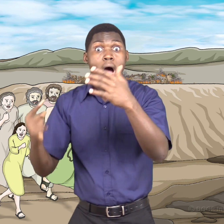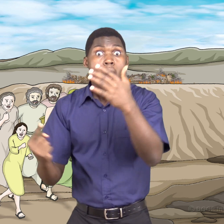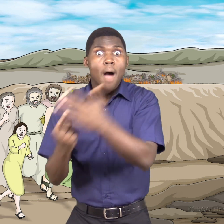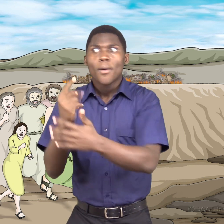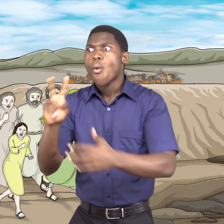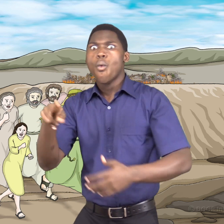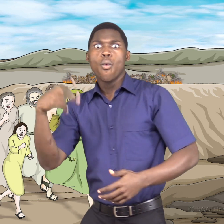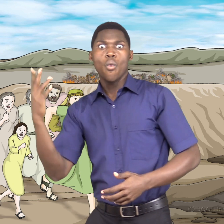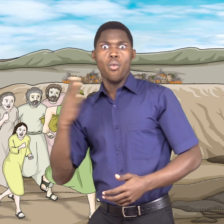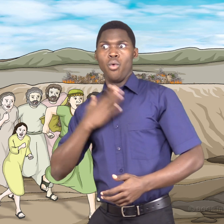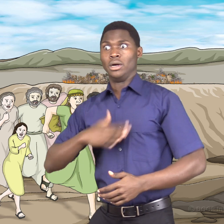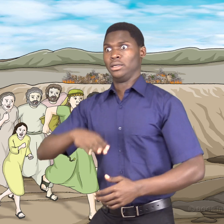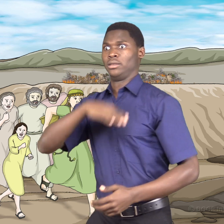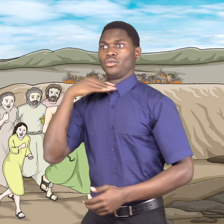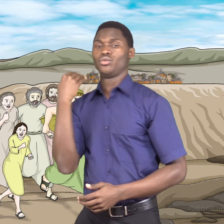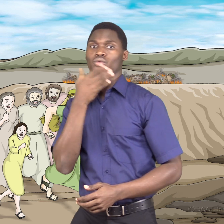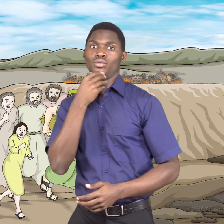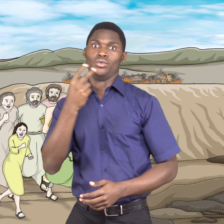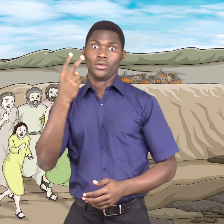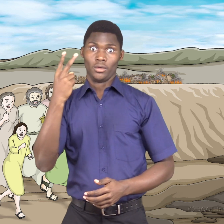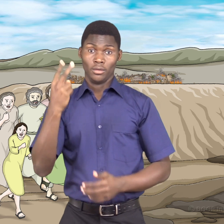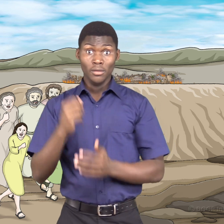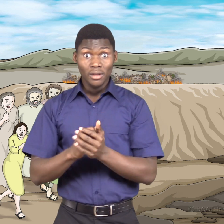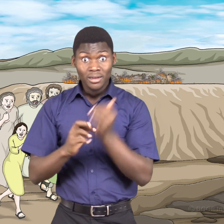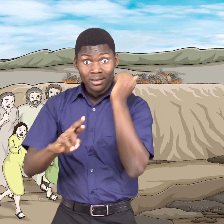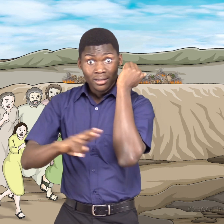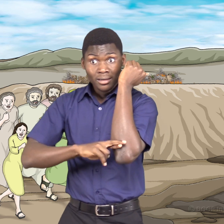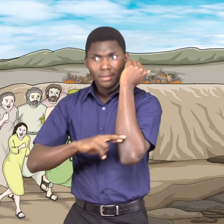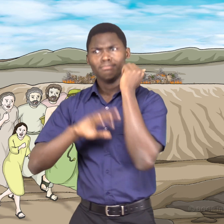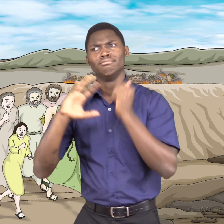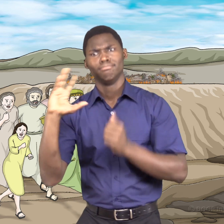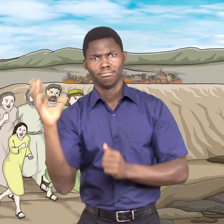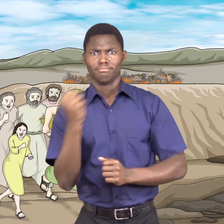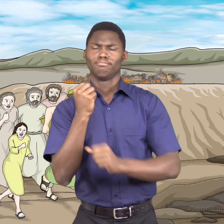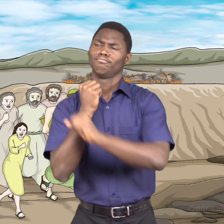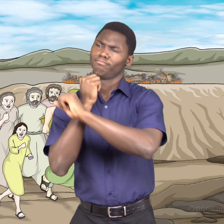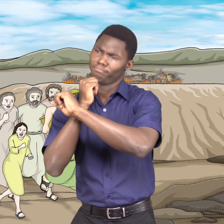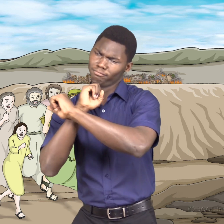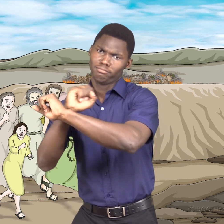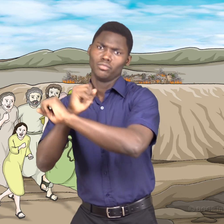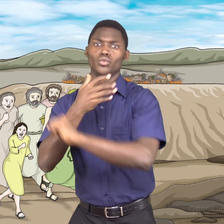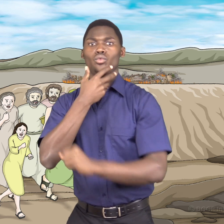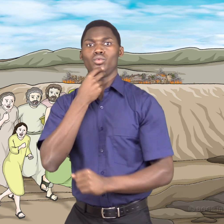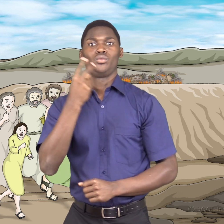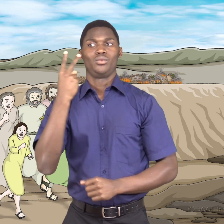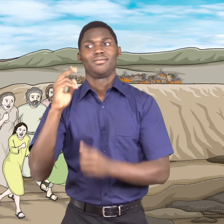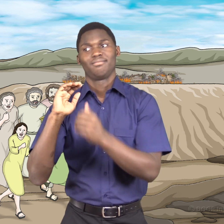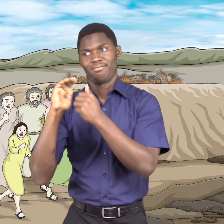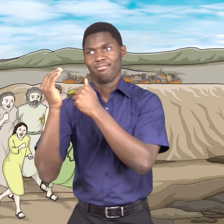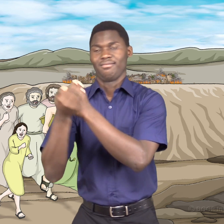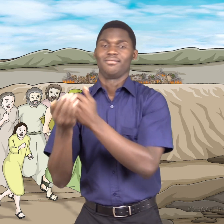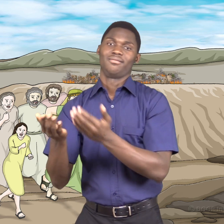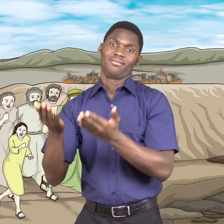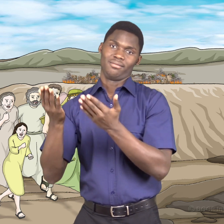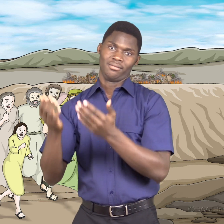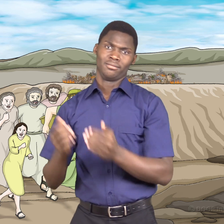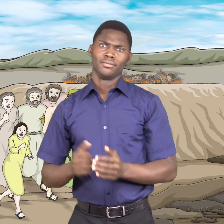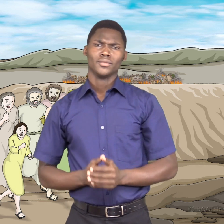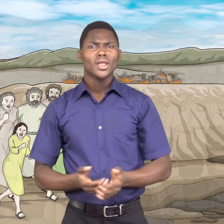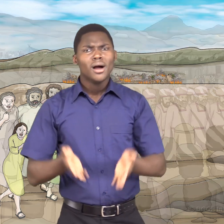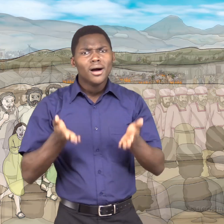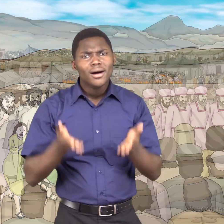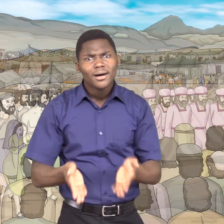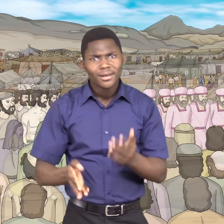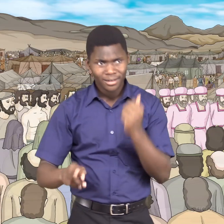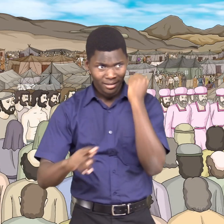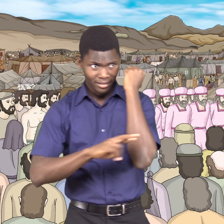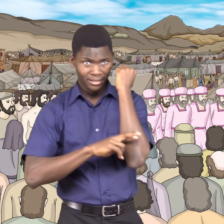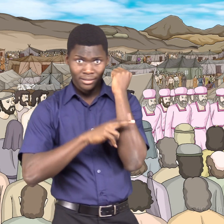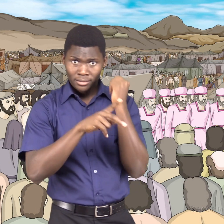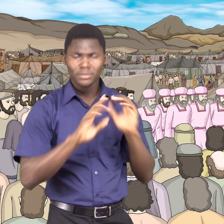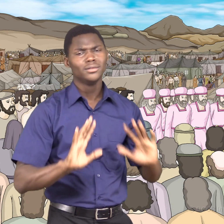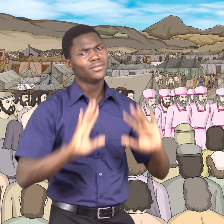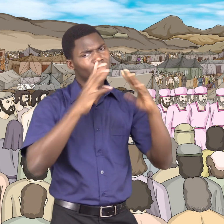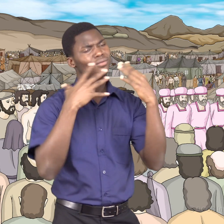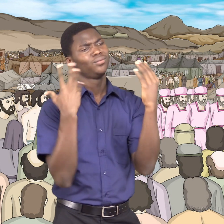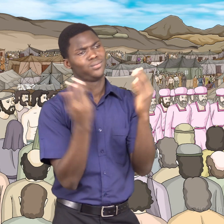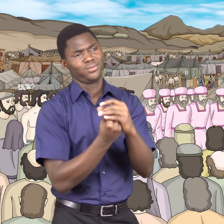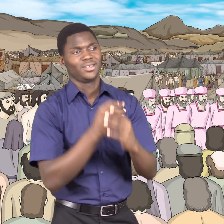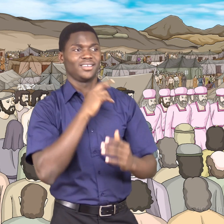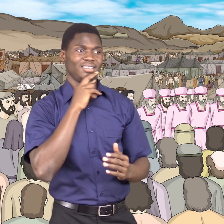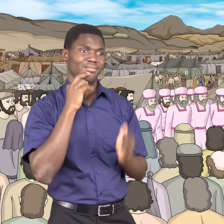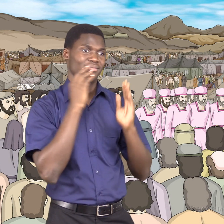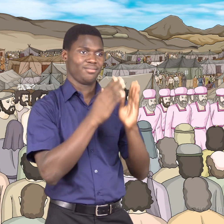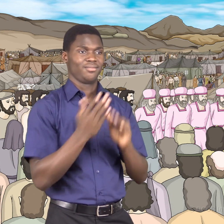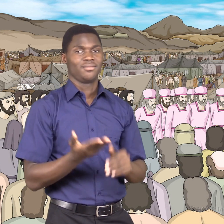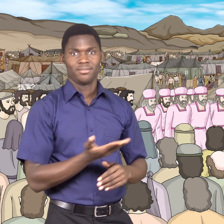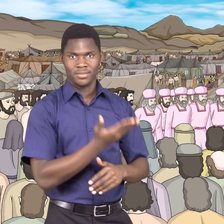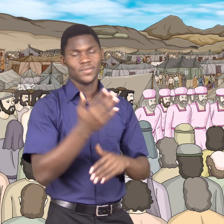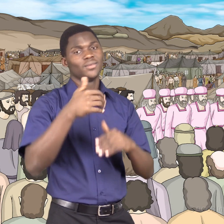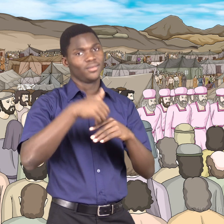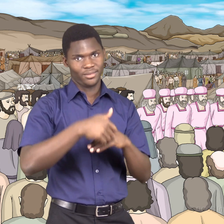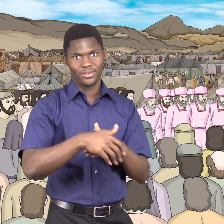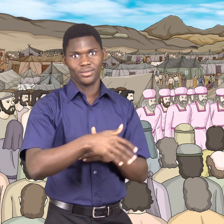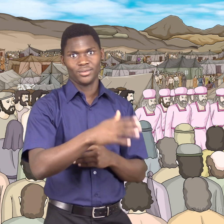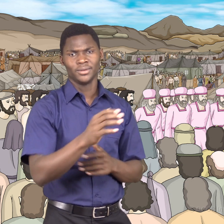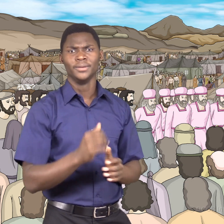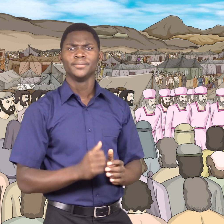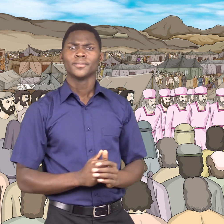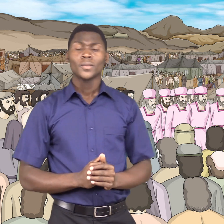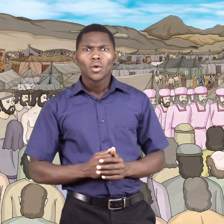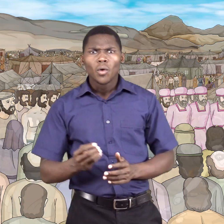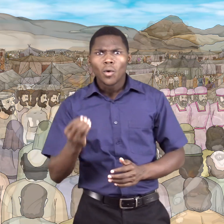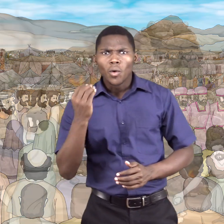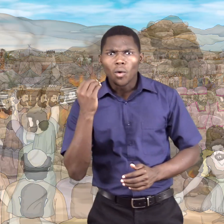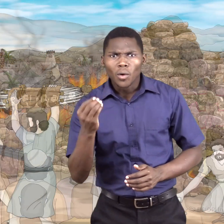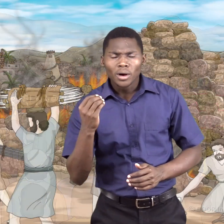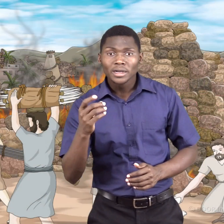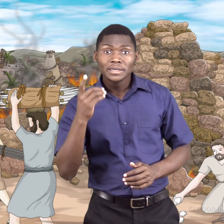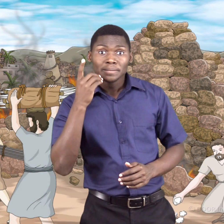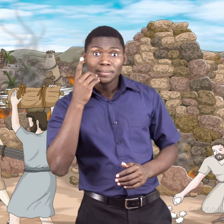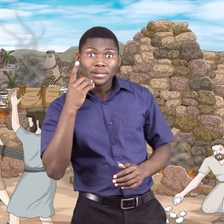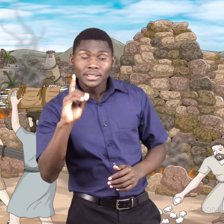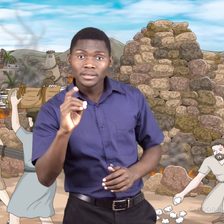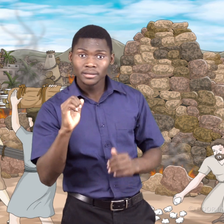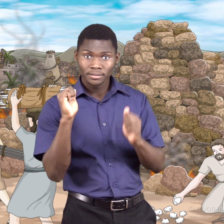They brought out her whole family and settled them outside the camp of Israel.